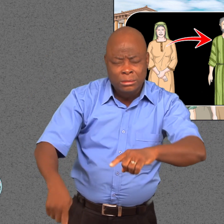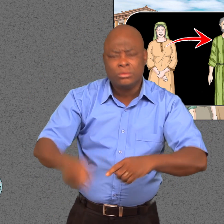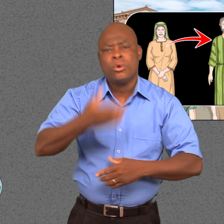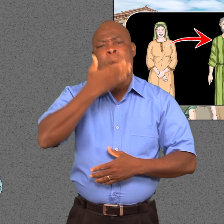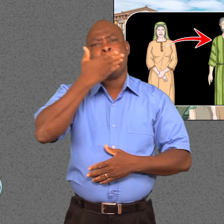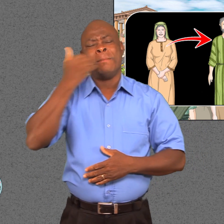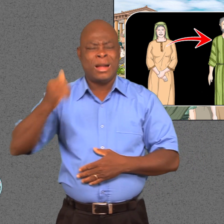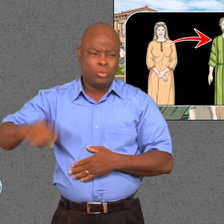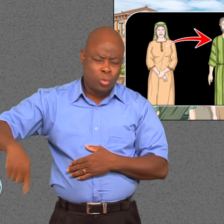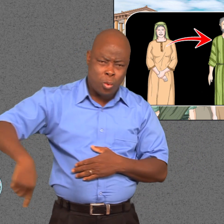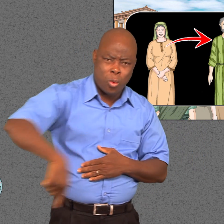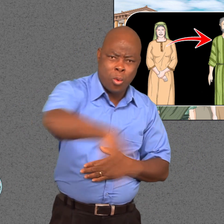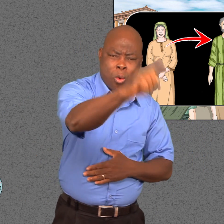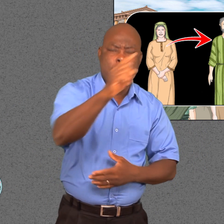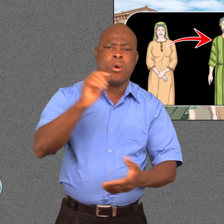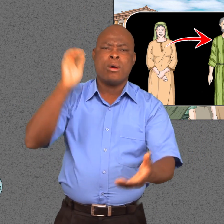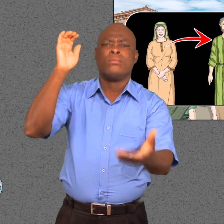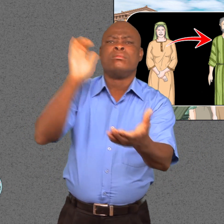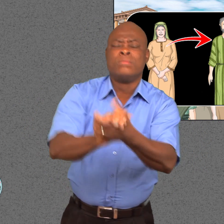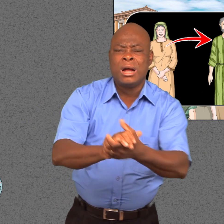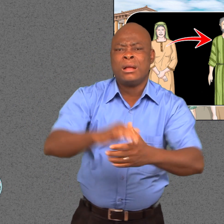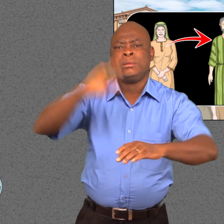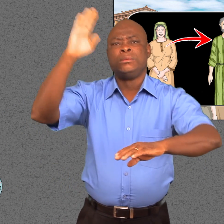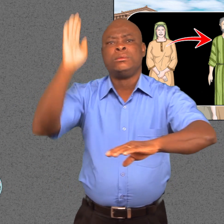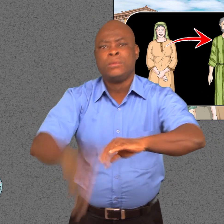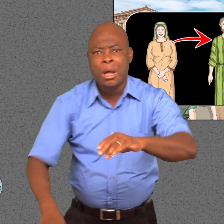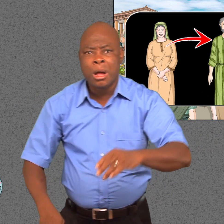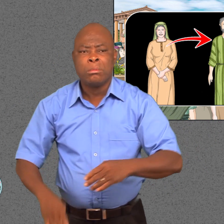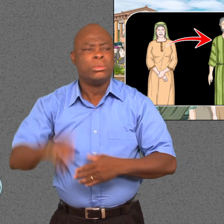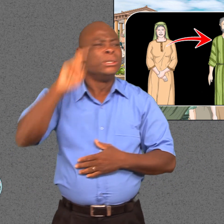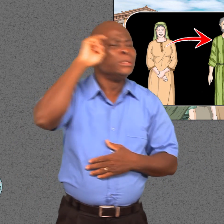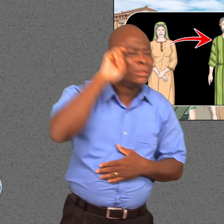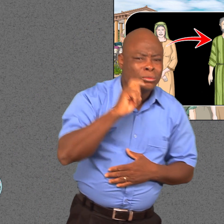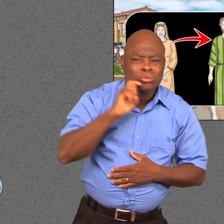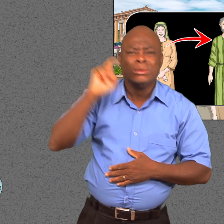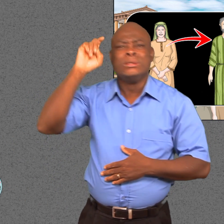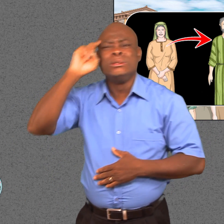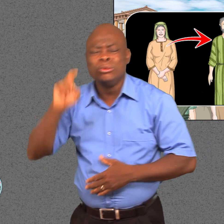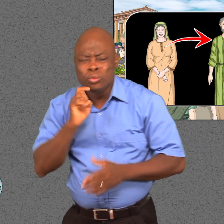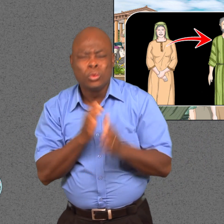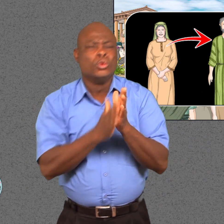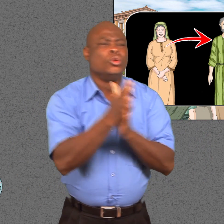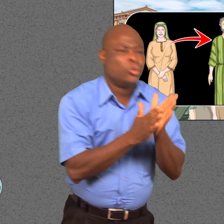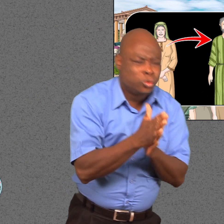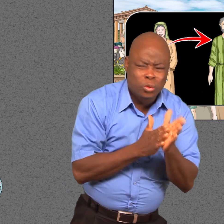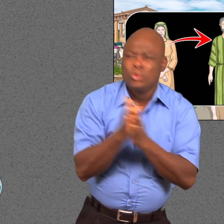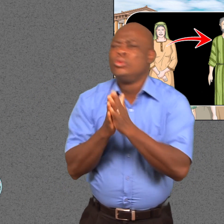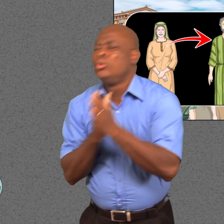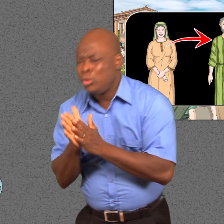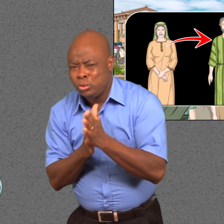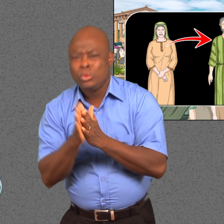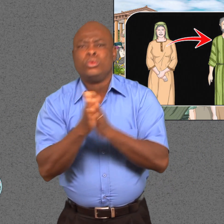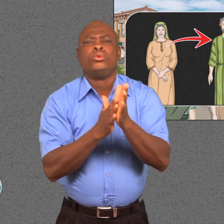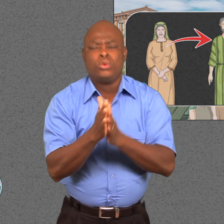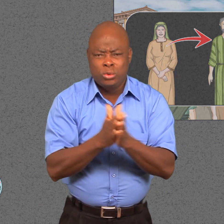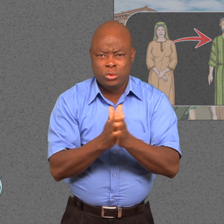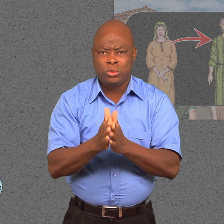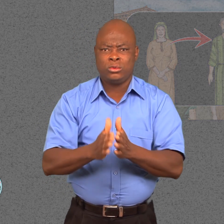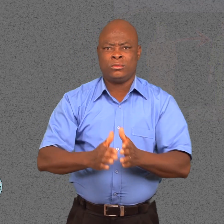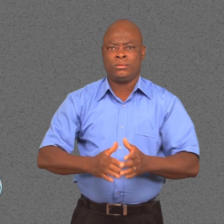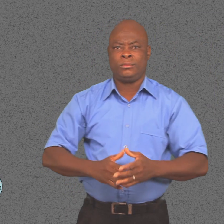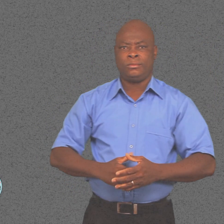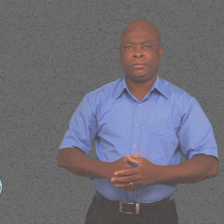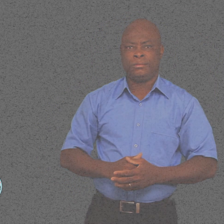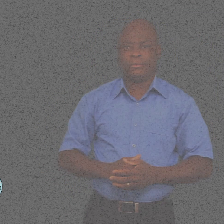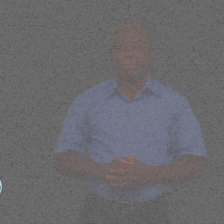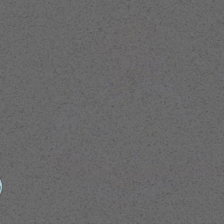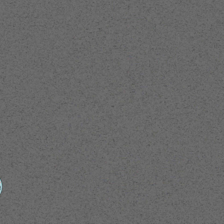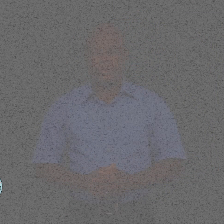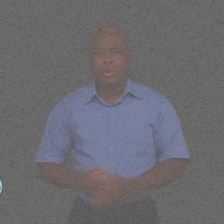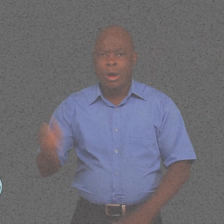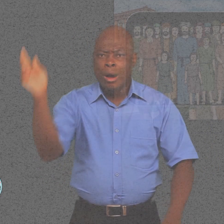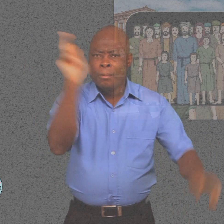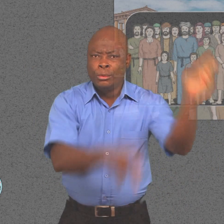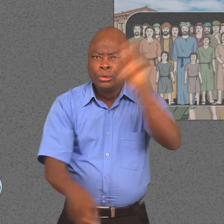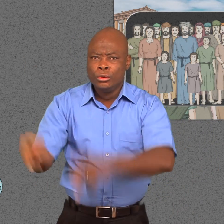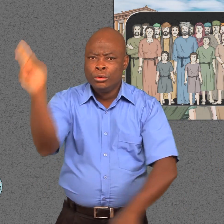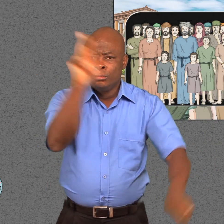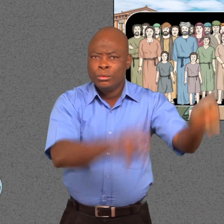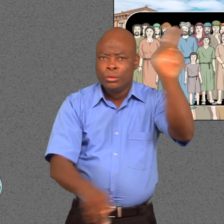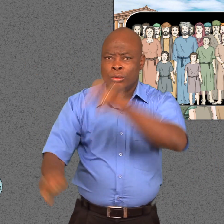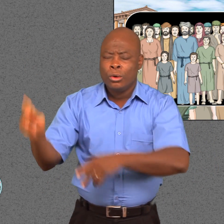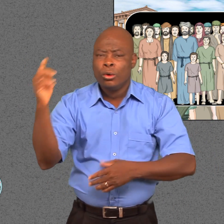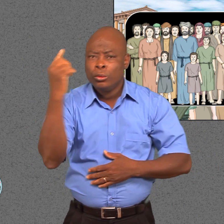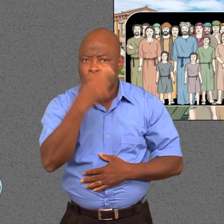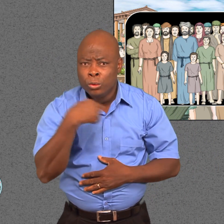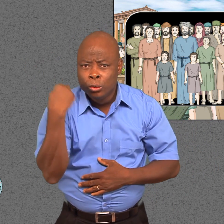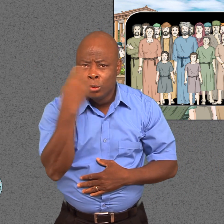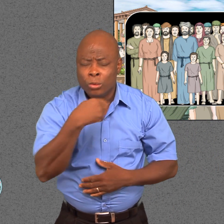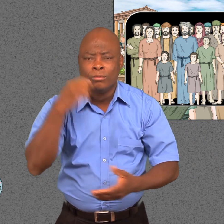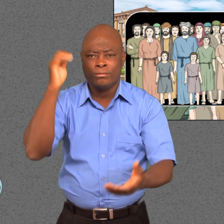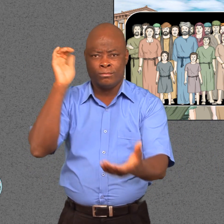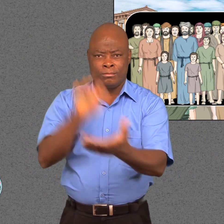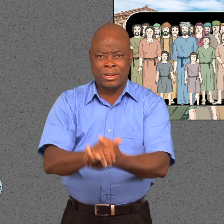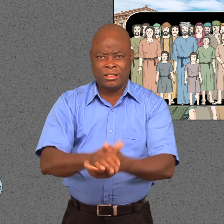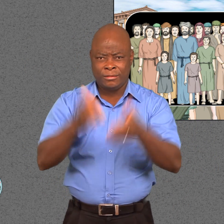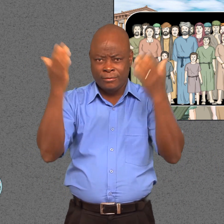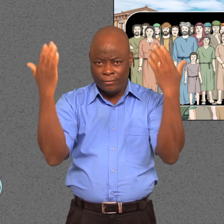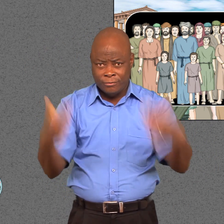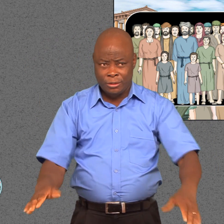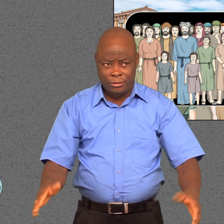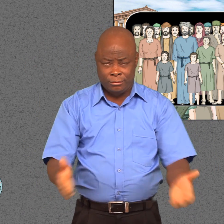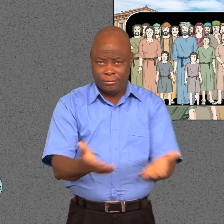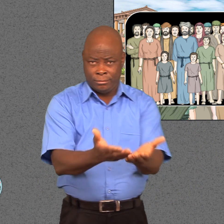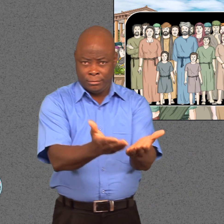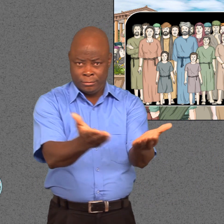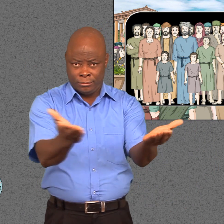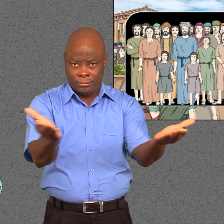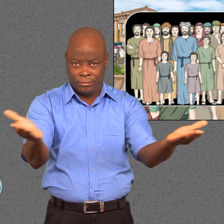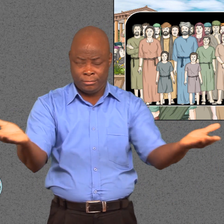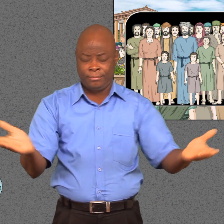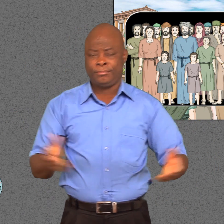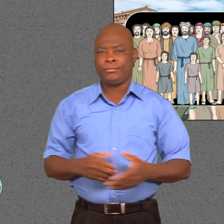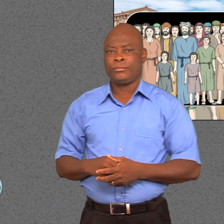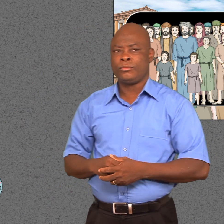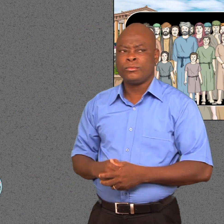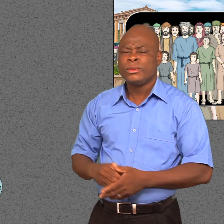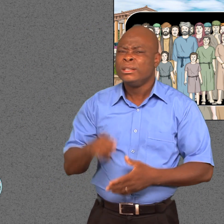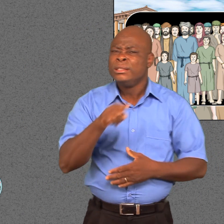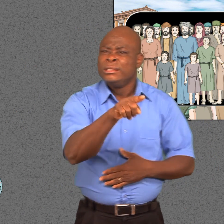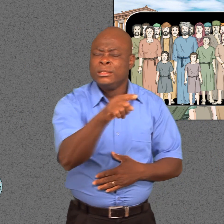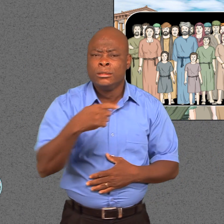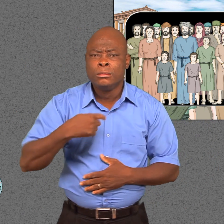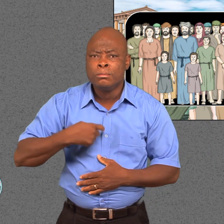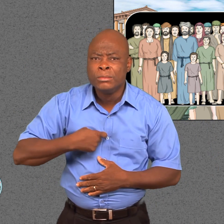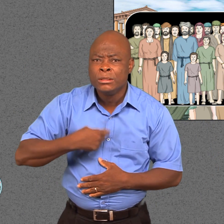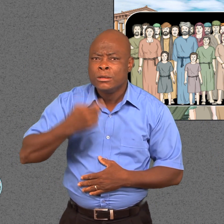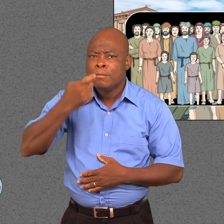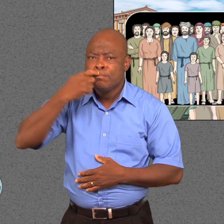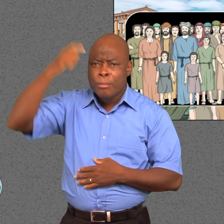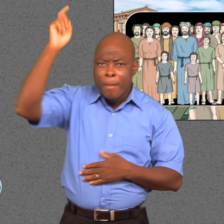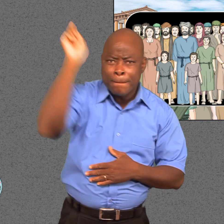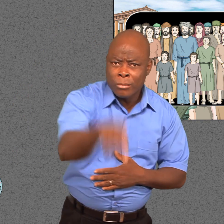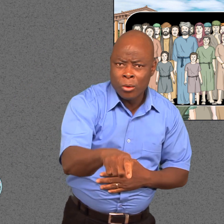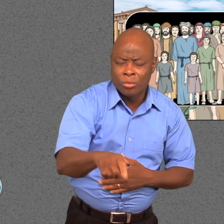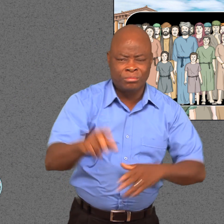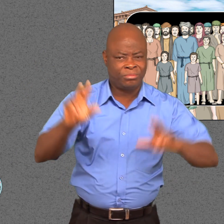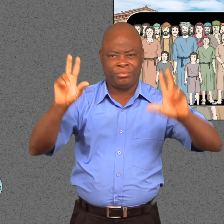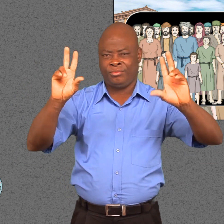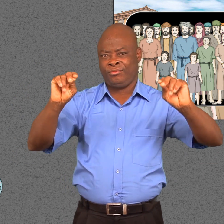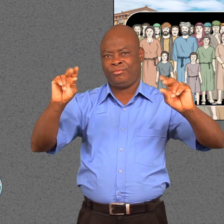For it is better to marry than to burn with passion.